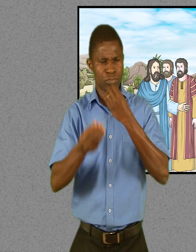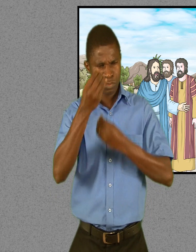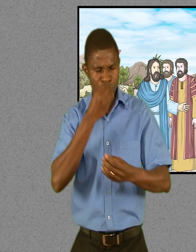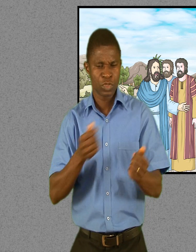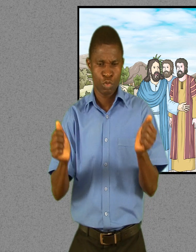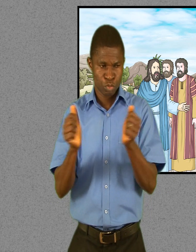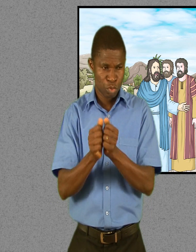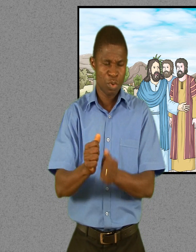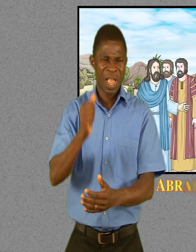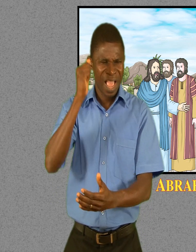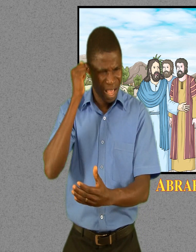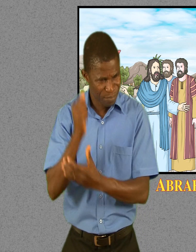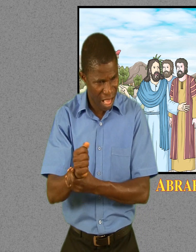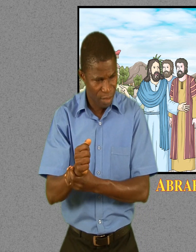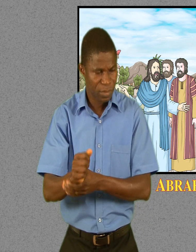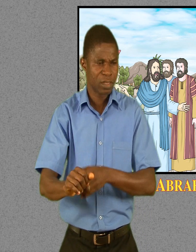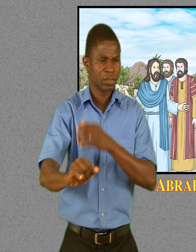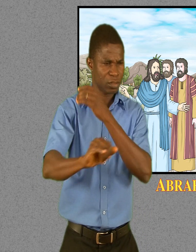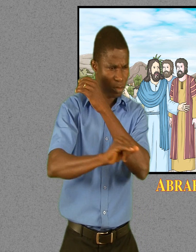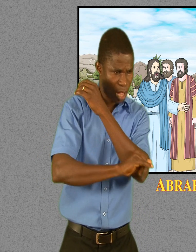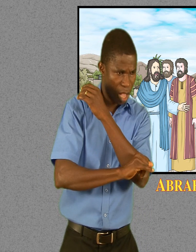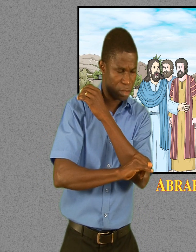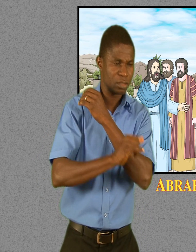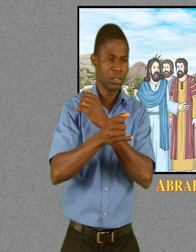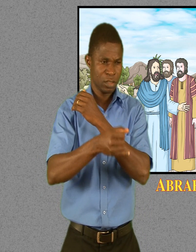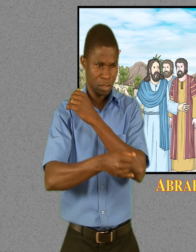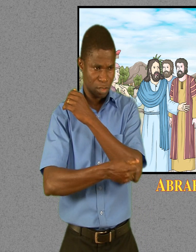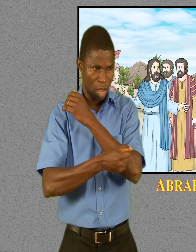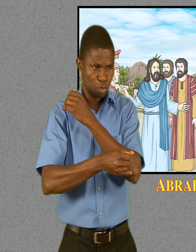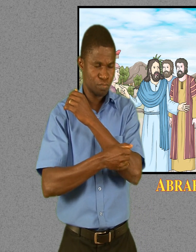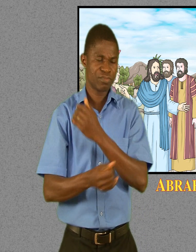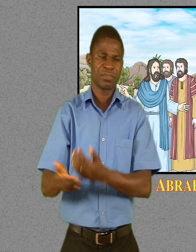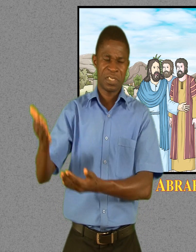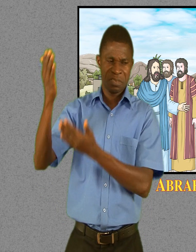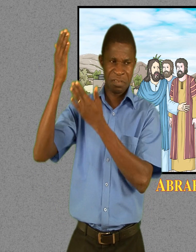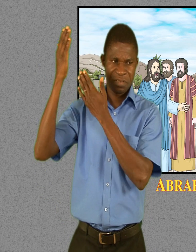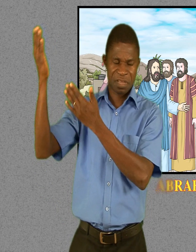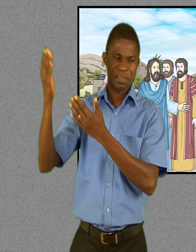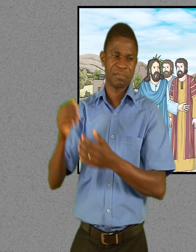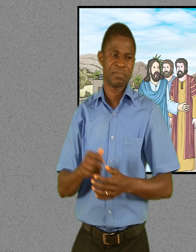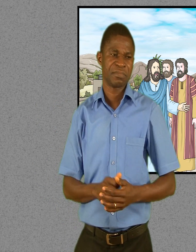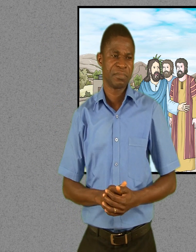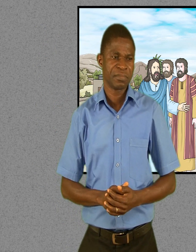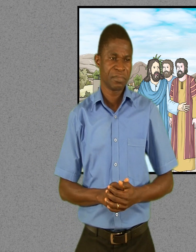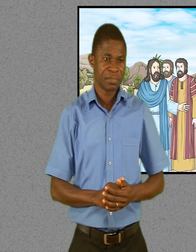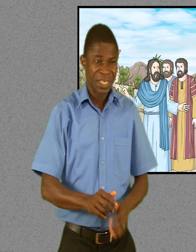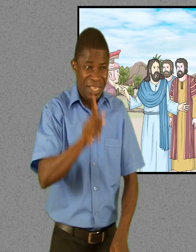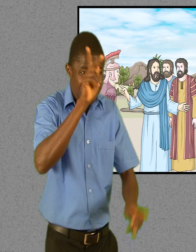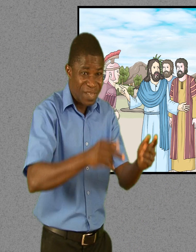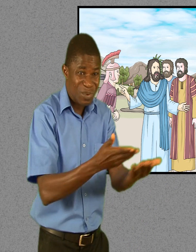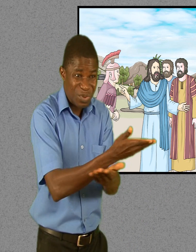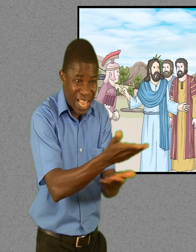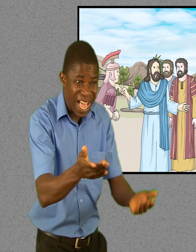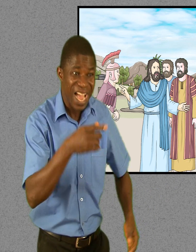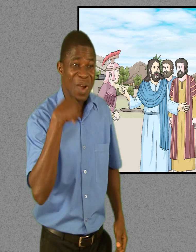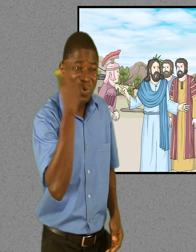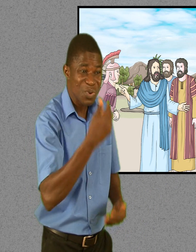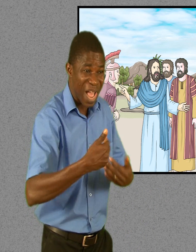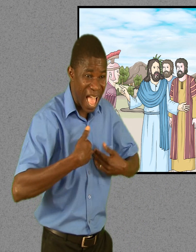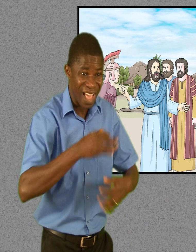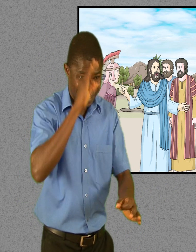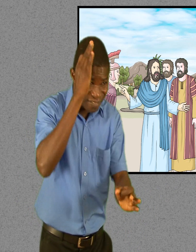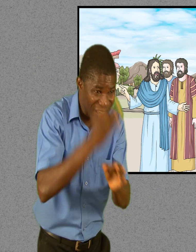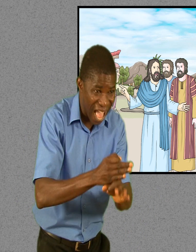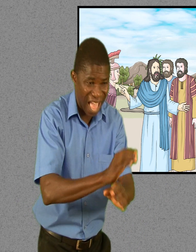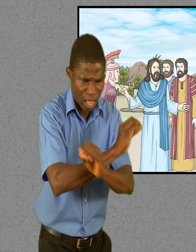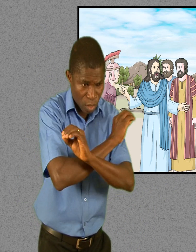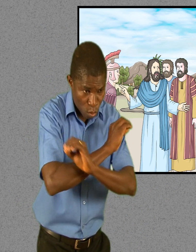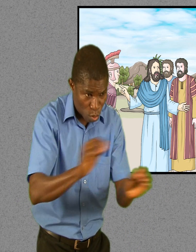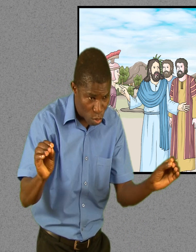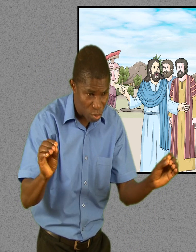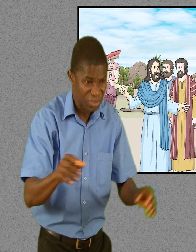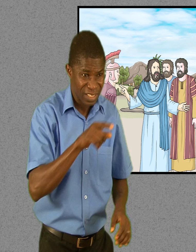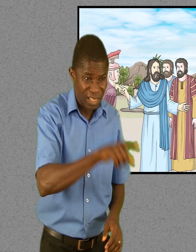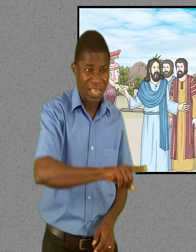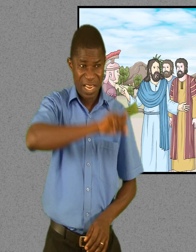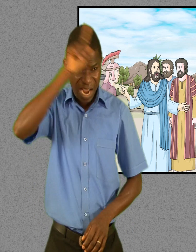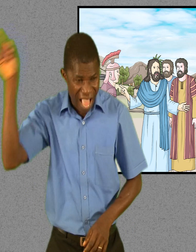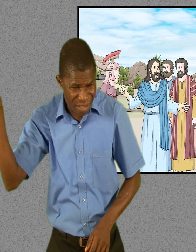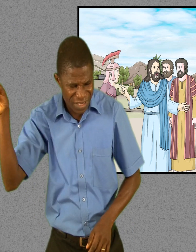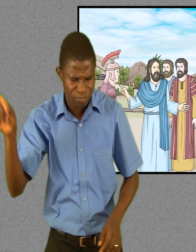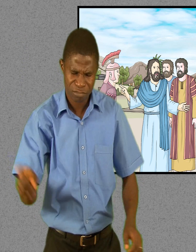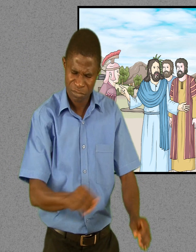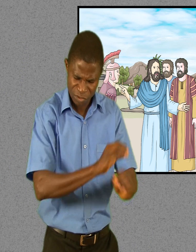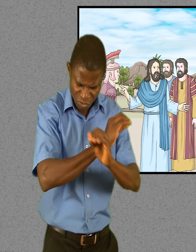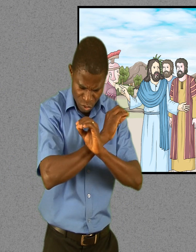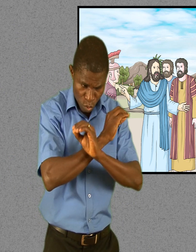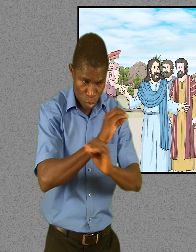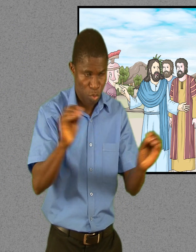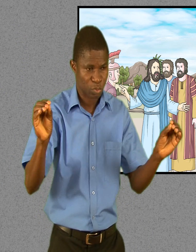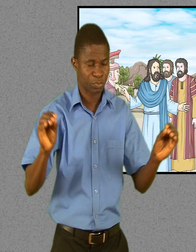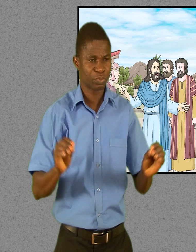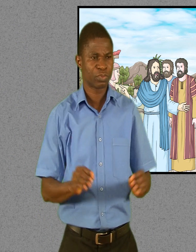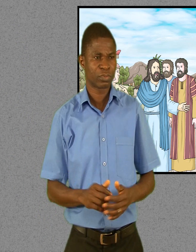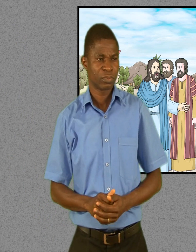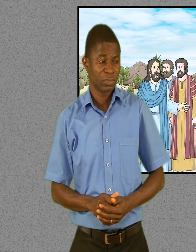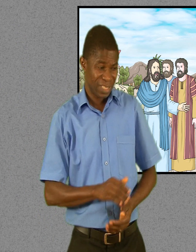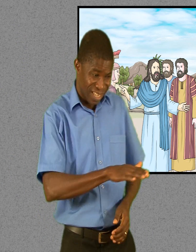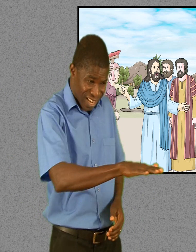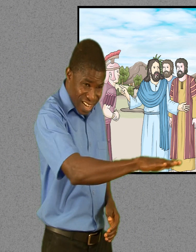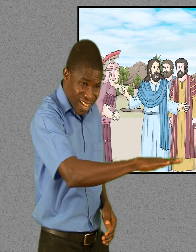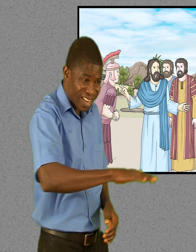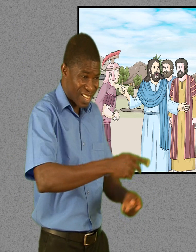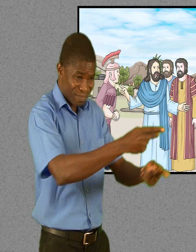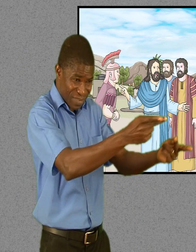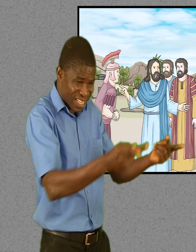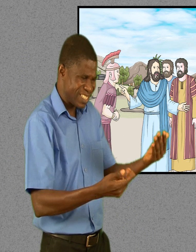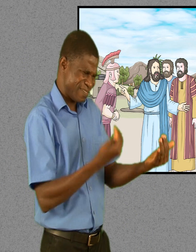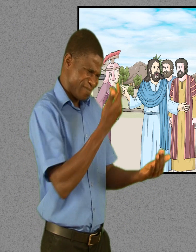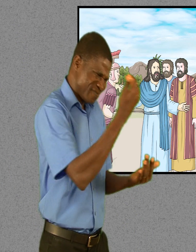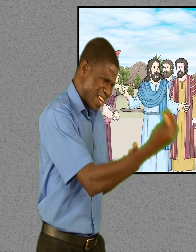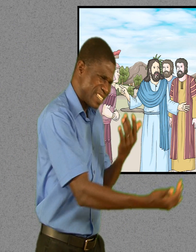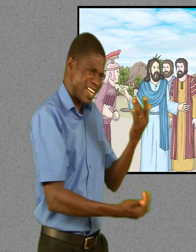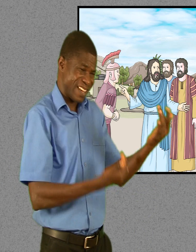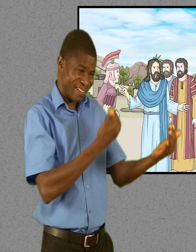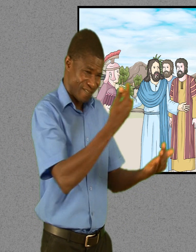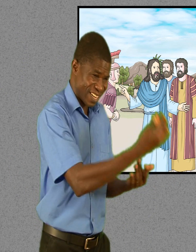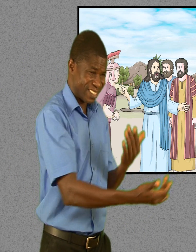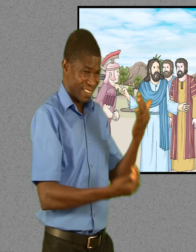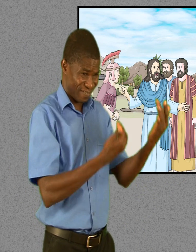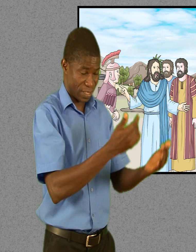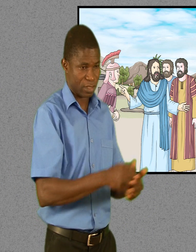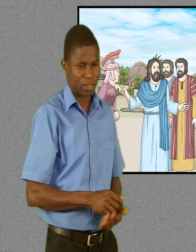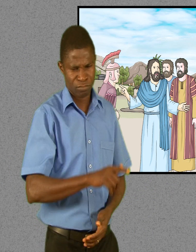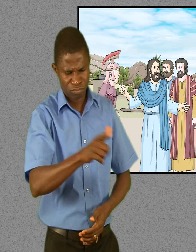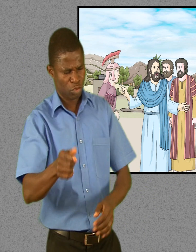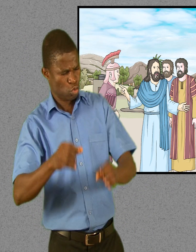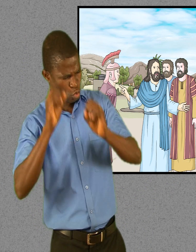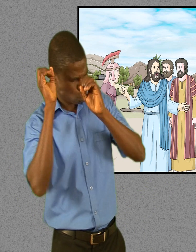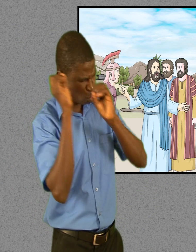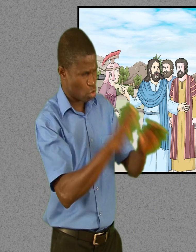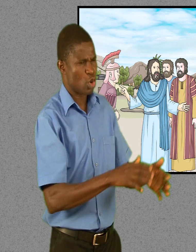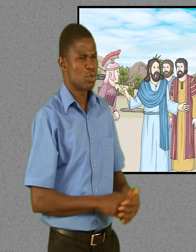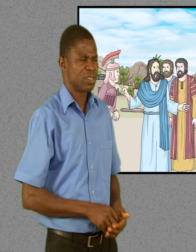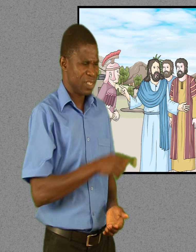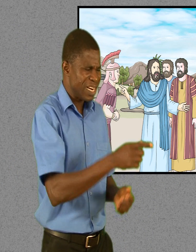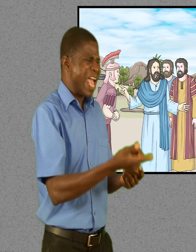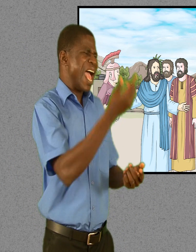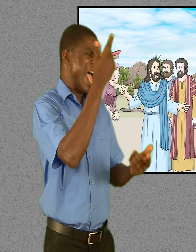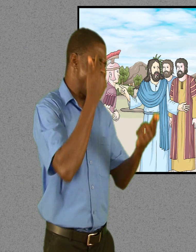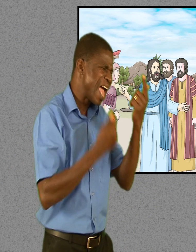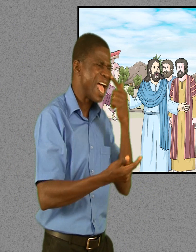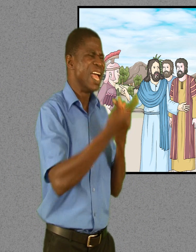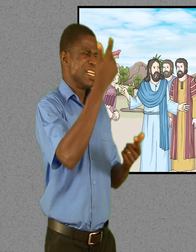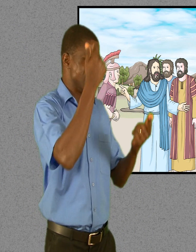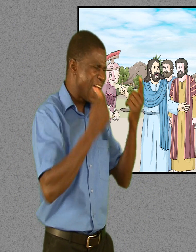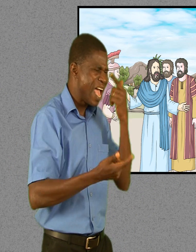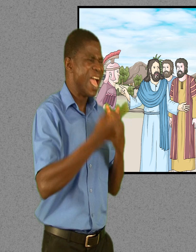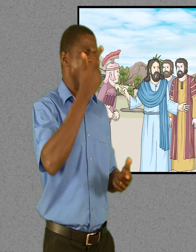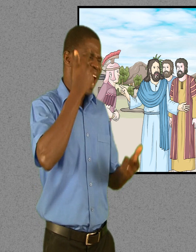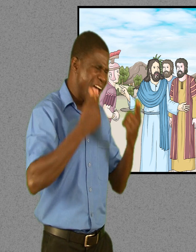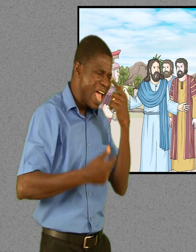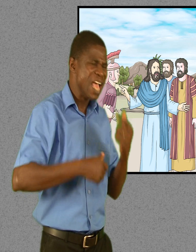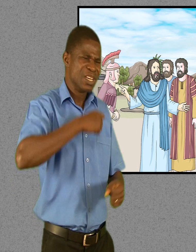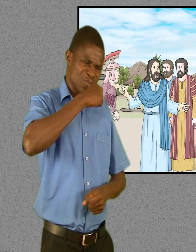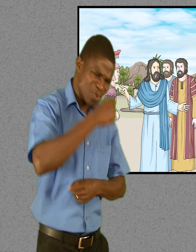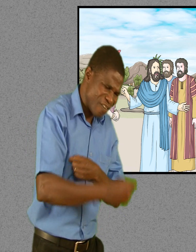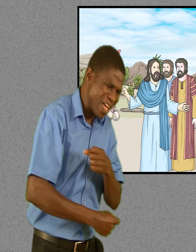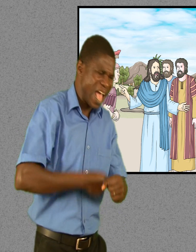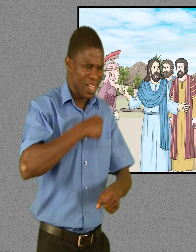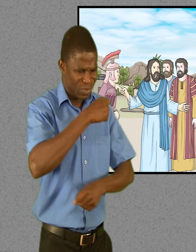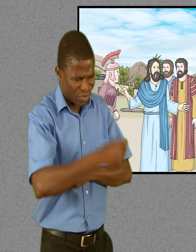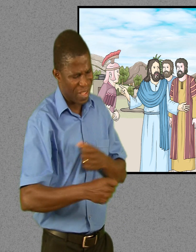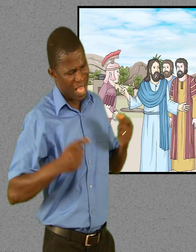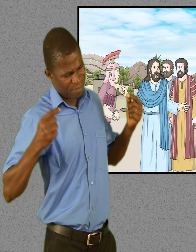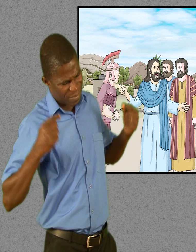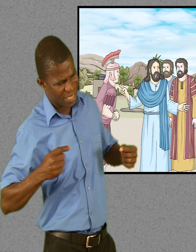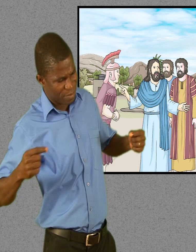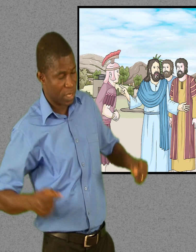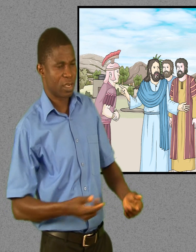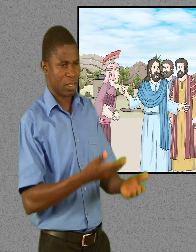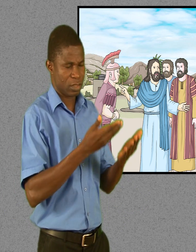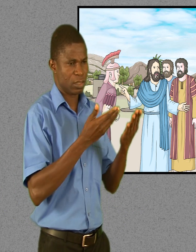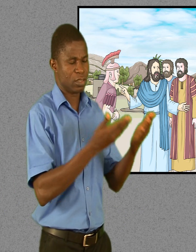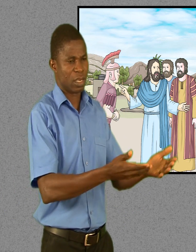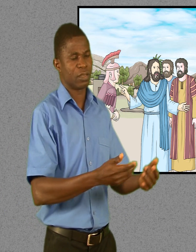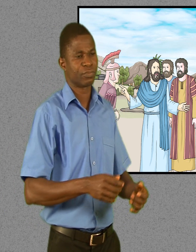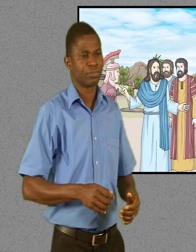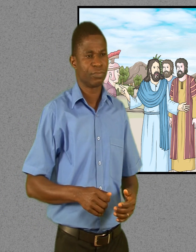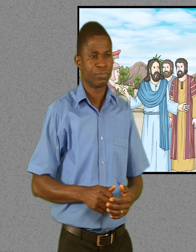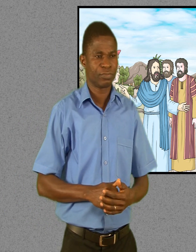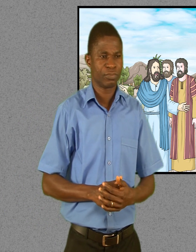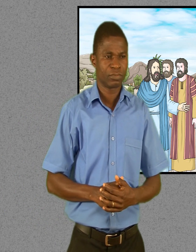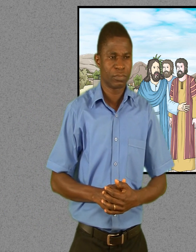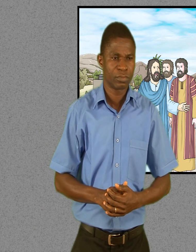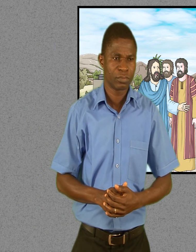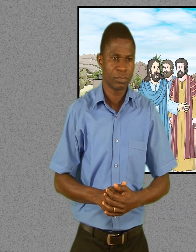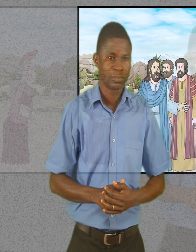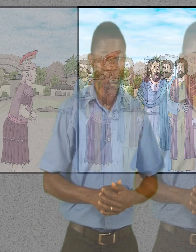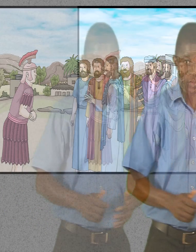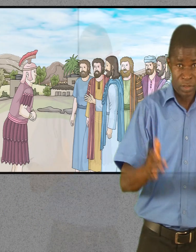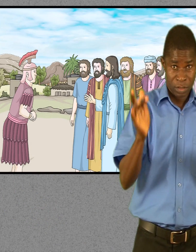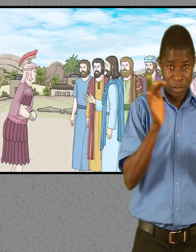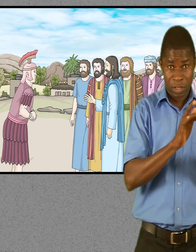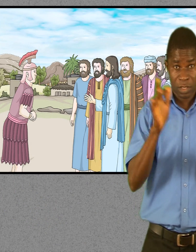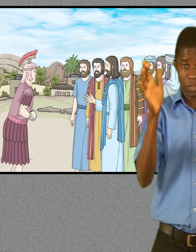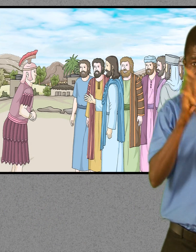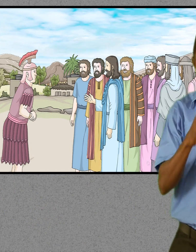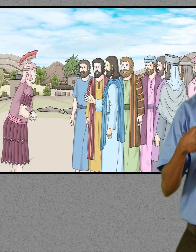But the sons of the kingdom will be thrown into the outer darkness, where there will be weeping and gnashing of teeth.”